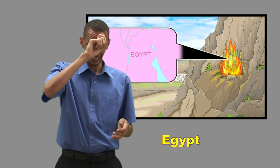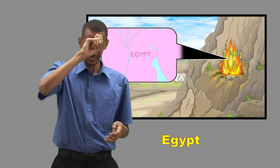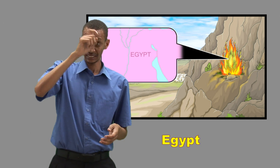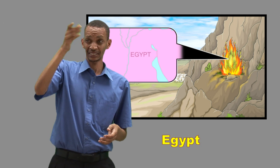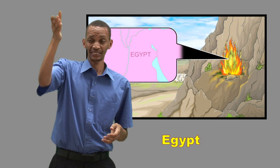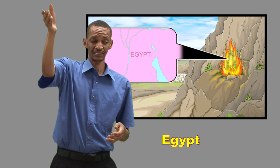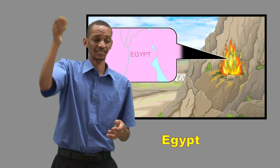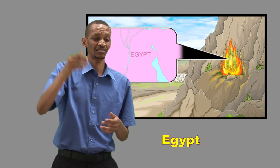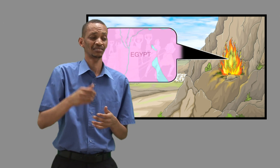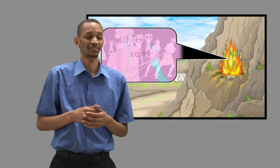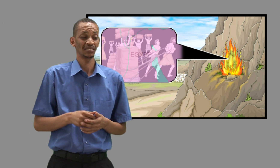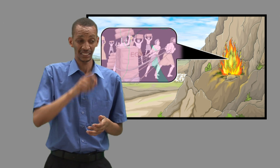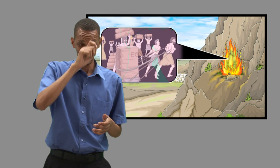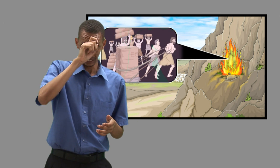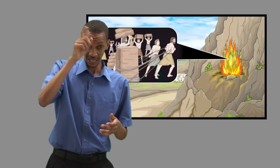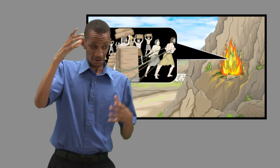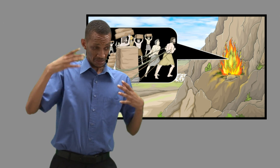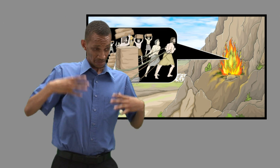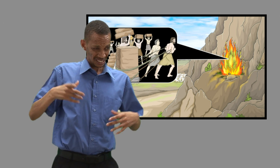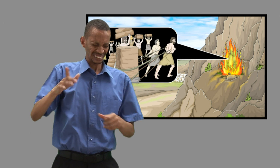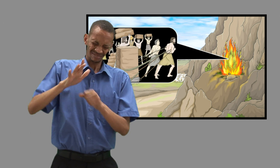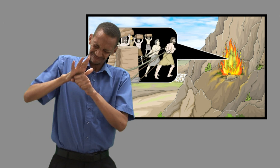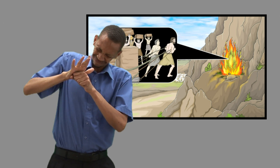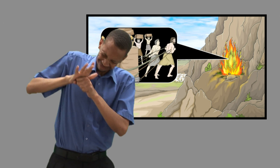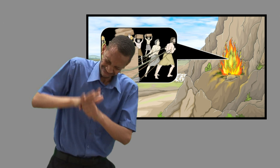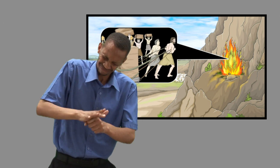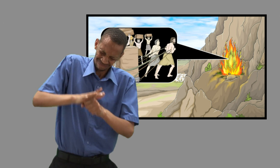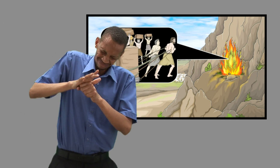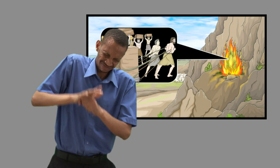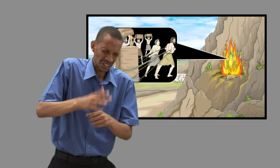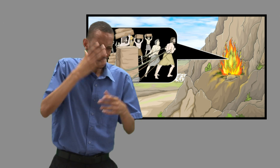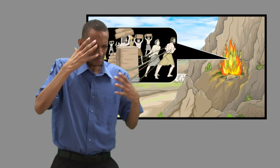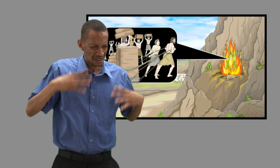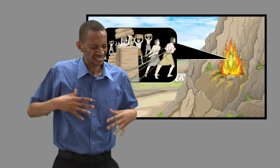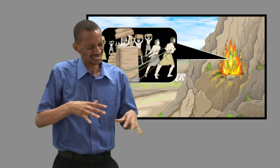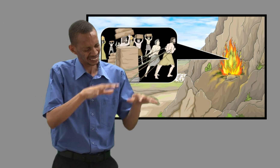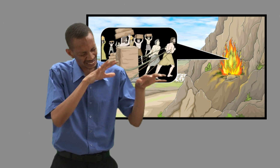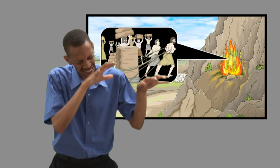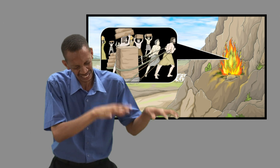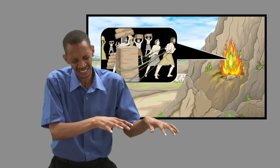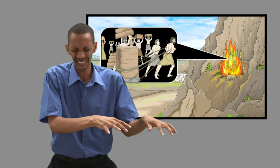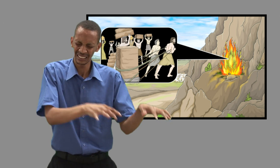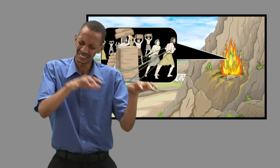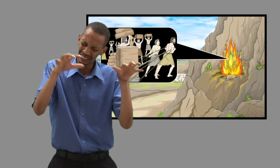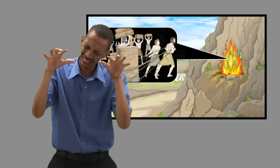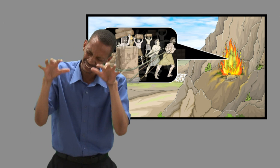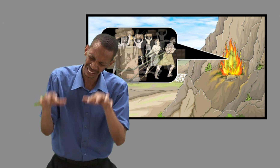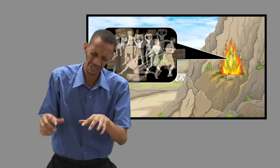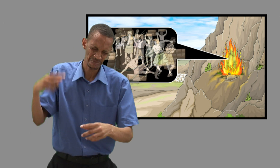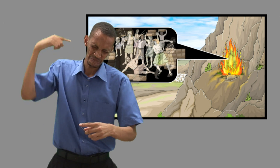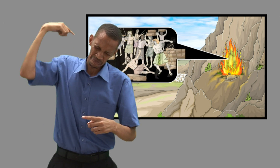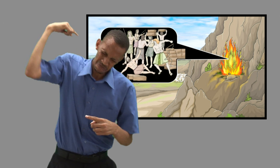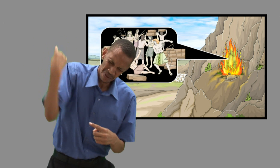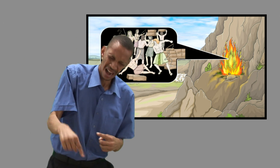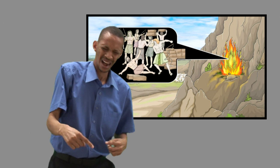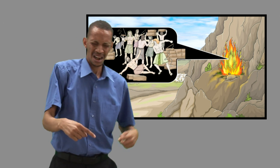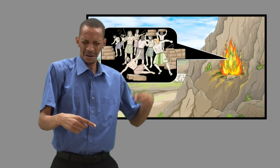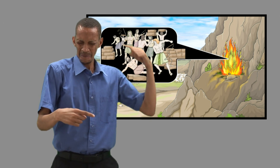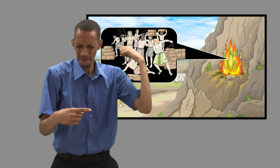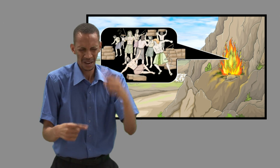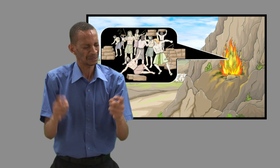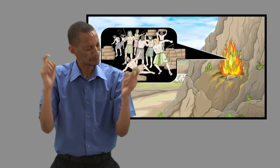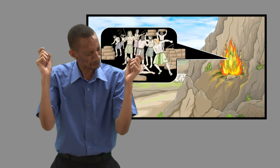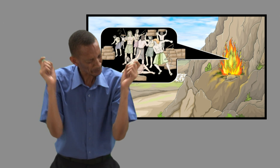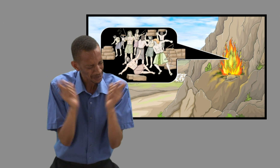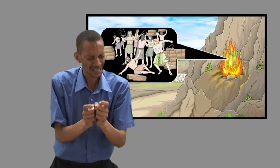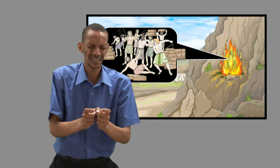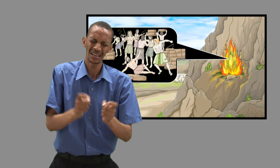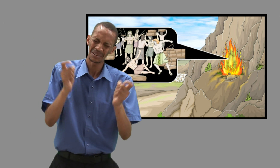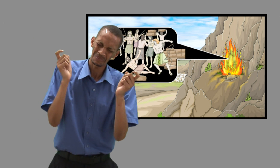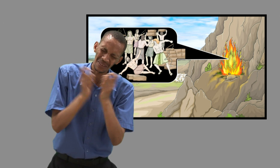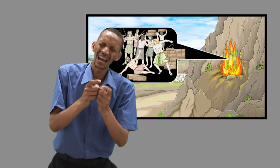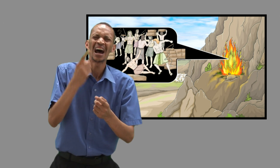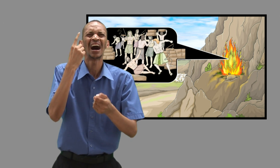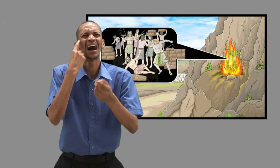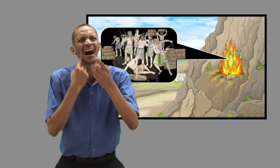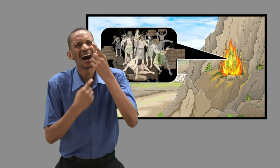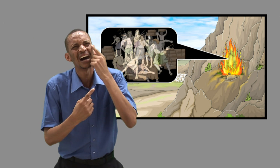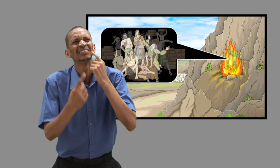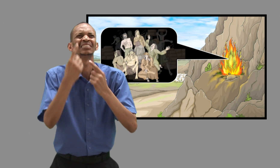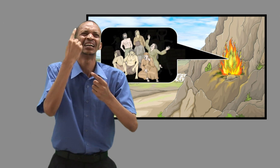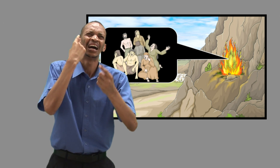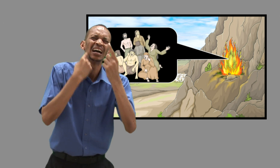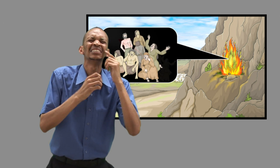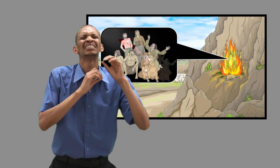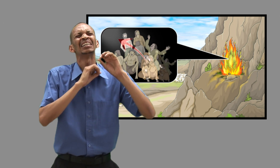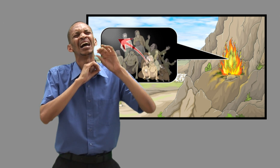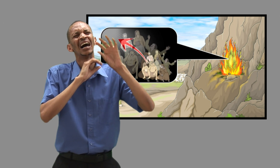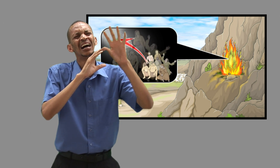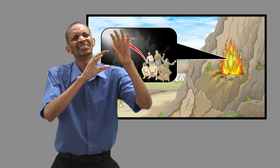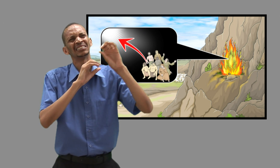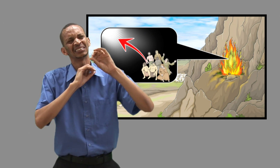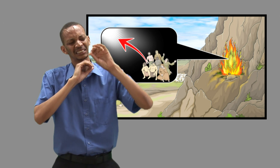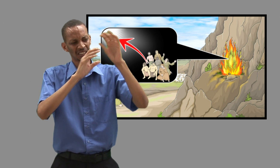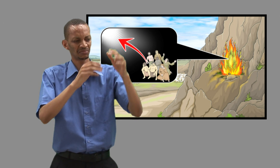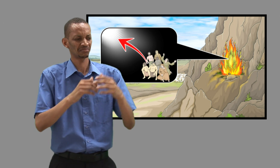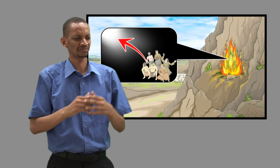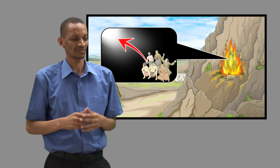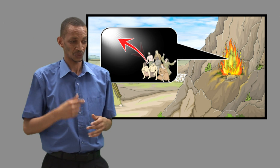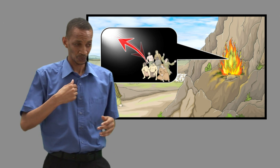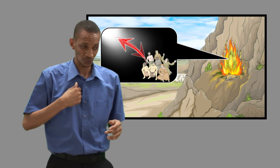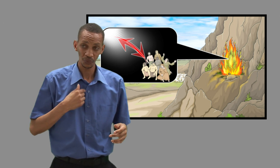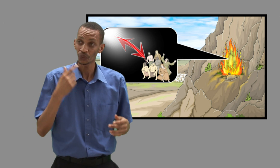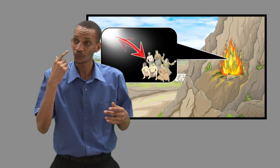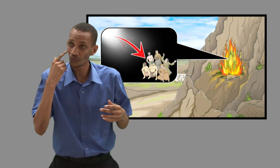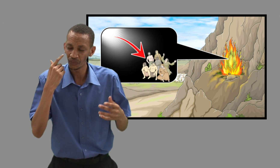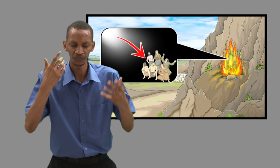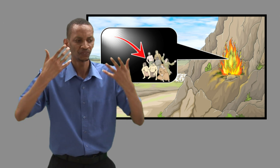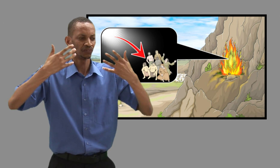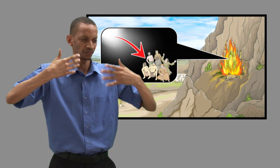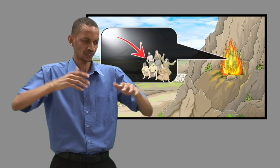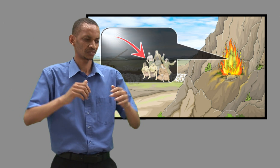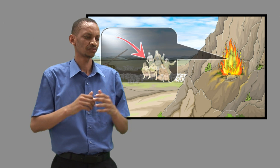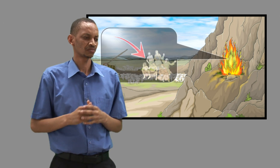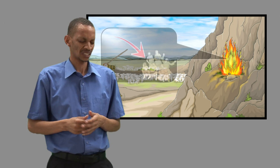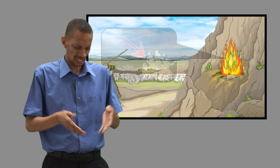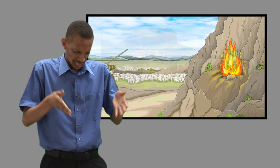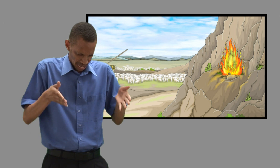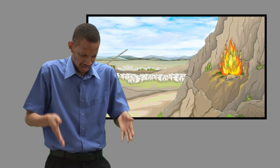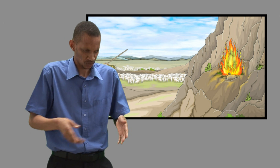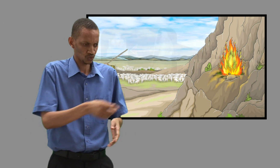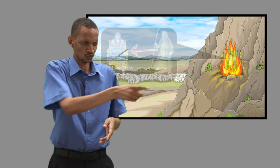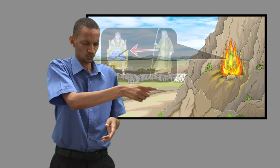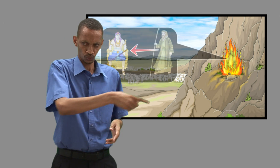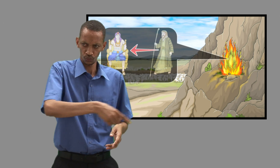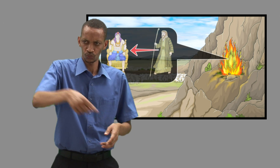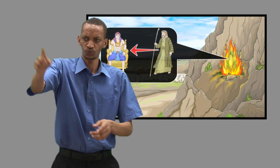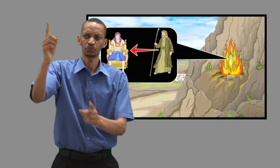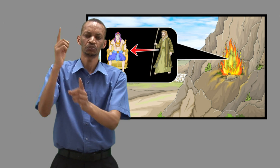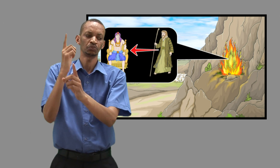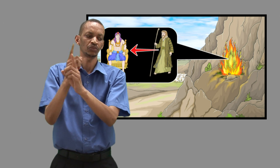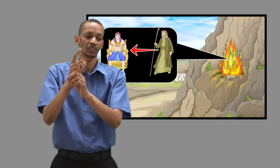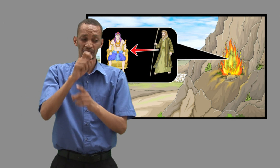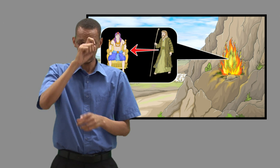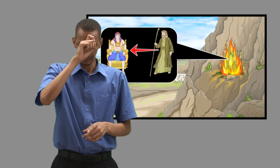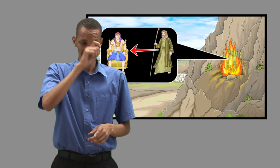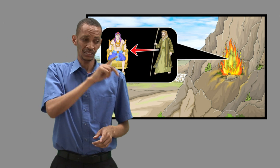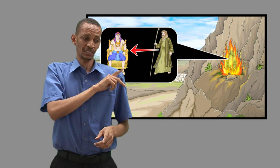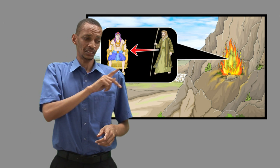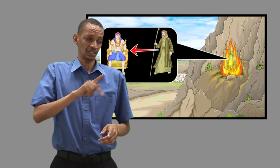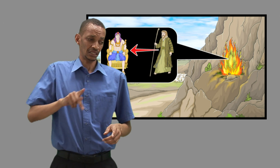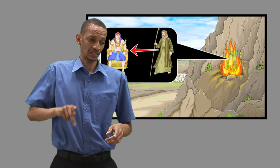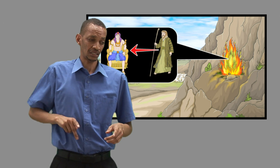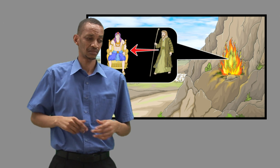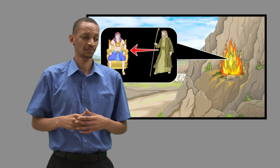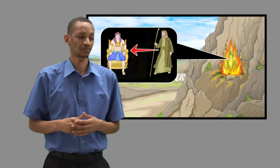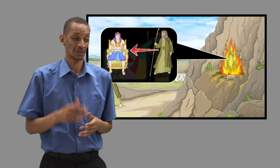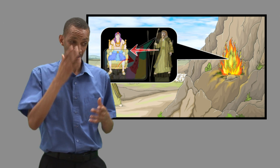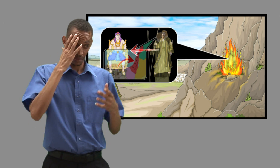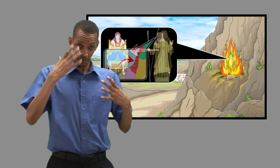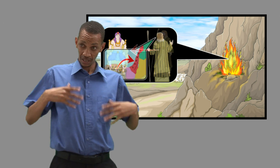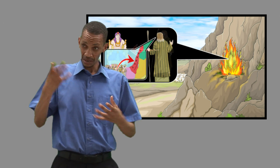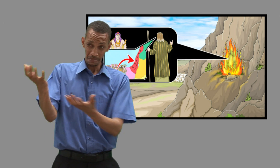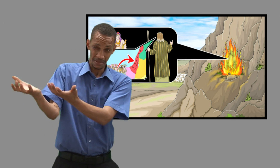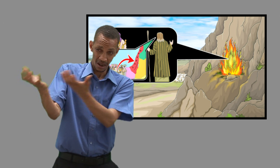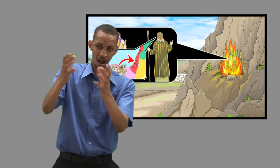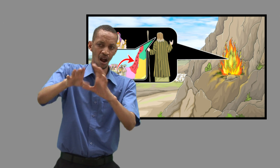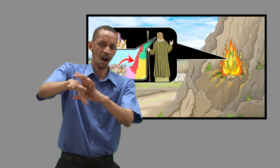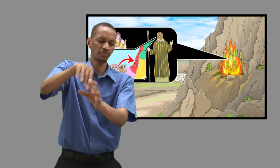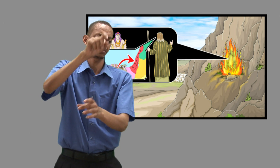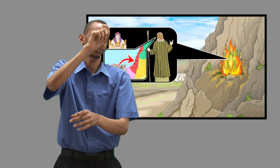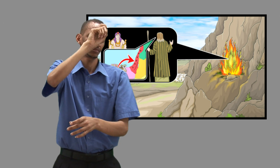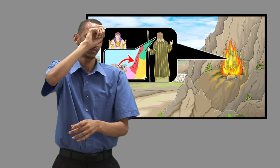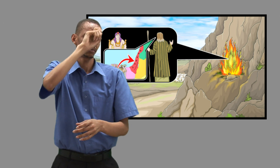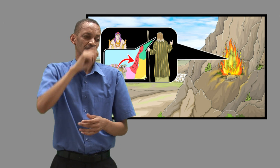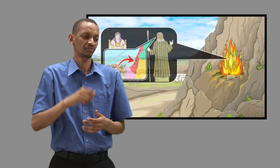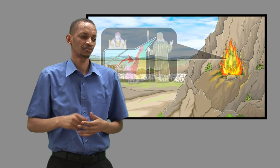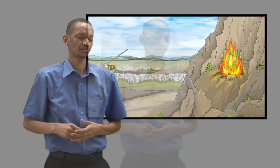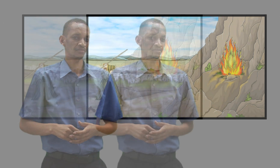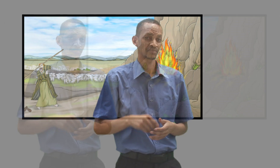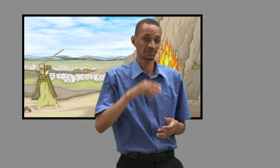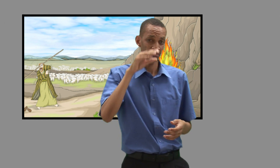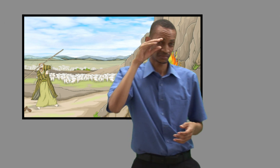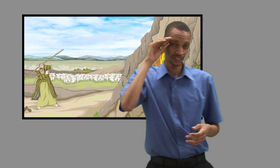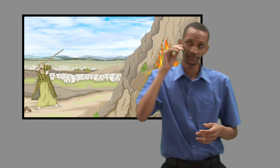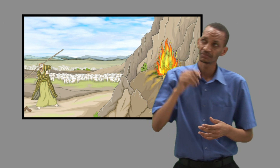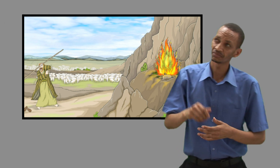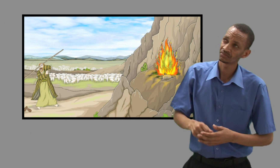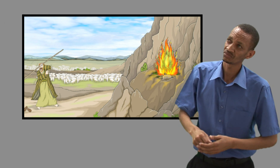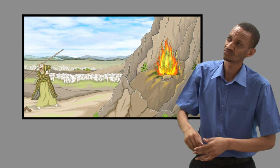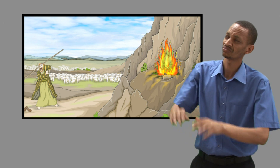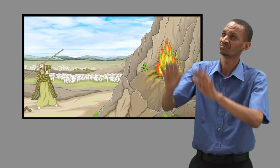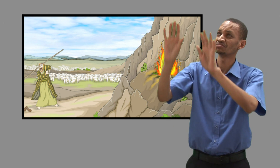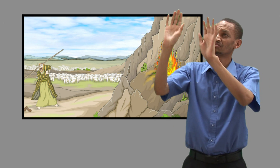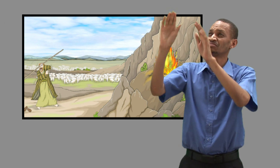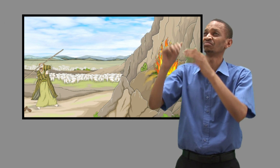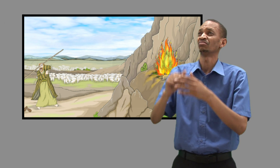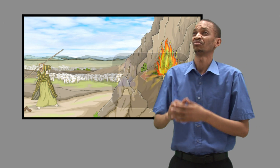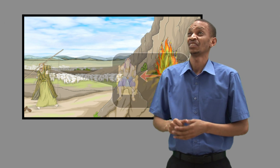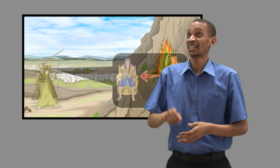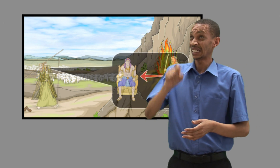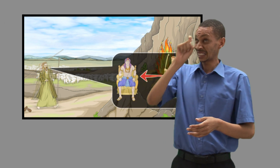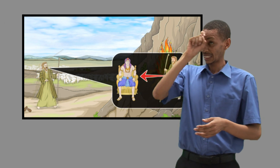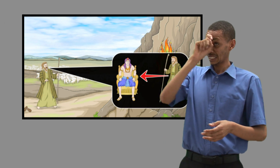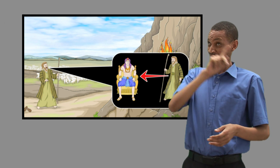And now the cry of the Israelites has reached Me, and I have seen how severely the Egyptians are oppressing them. Therefore, go! I am sending you to Pharaoh to bring My people the Israelites out of Egypt.”